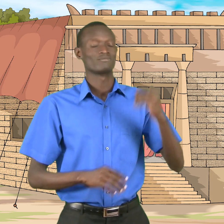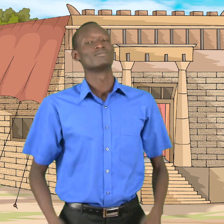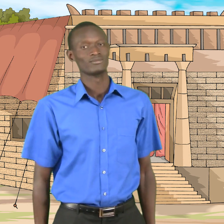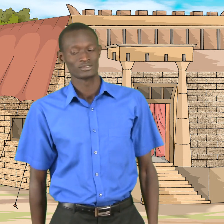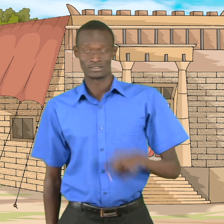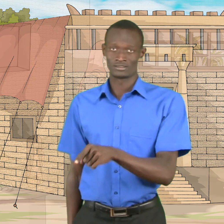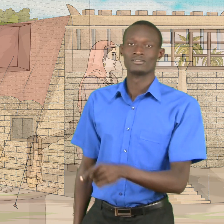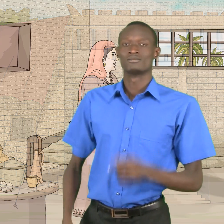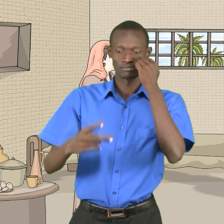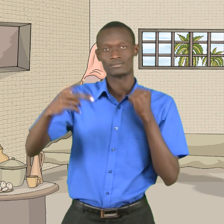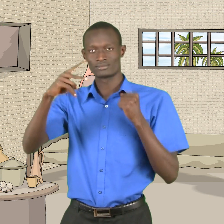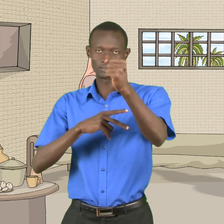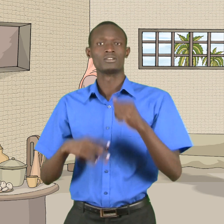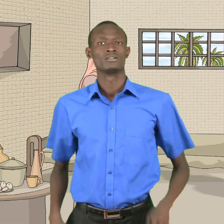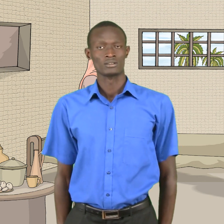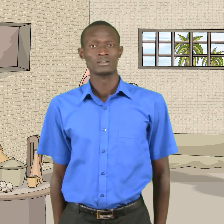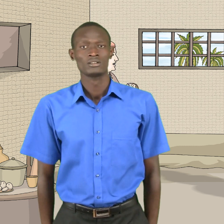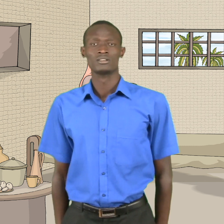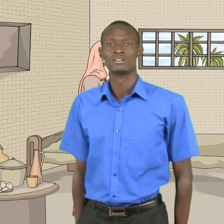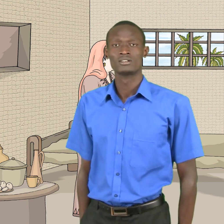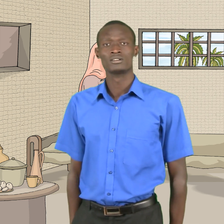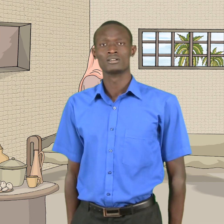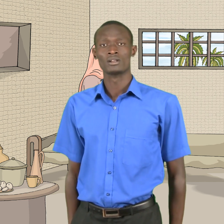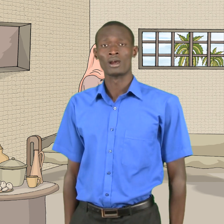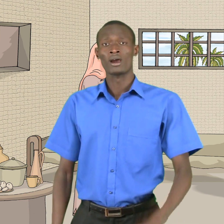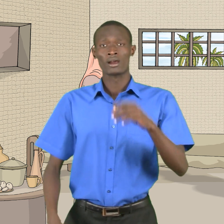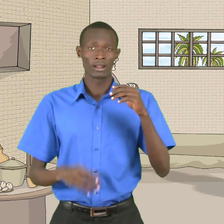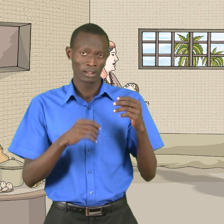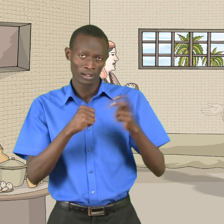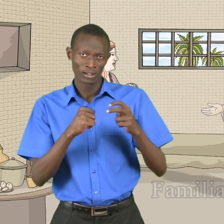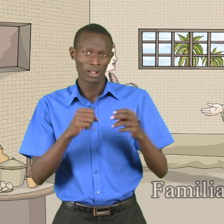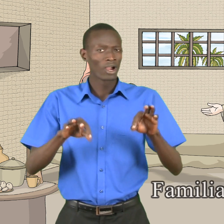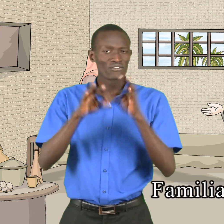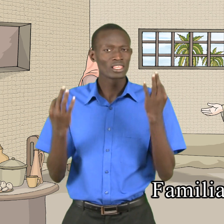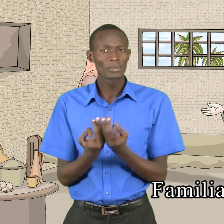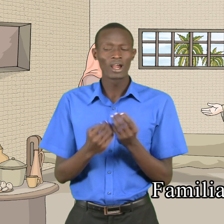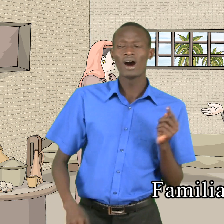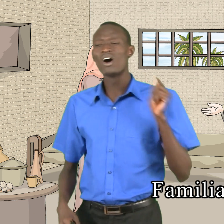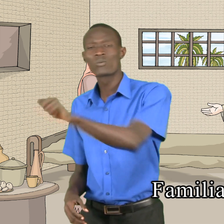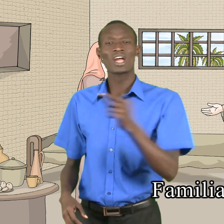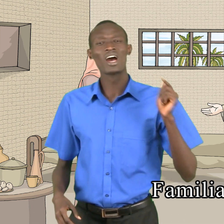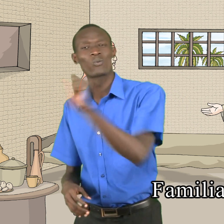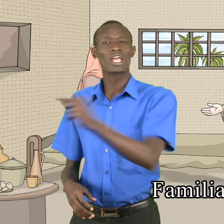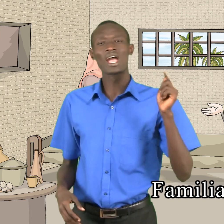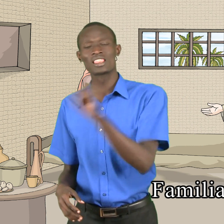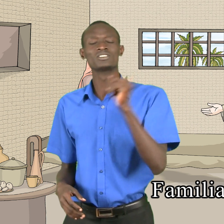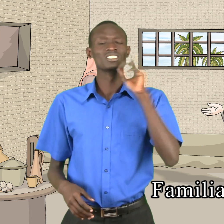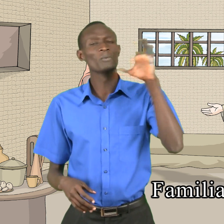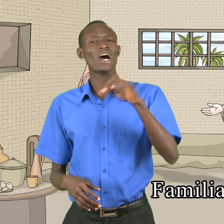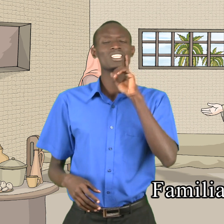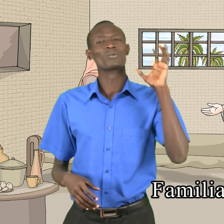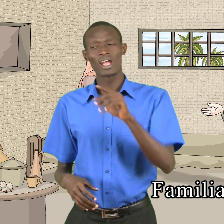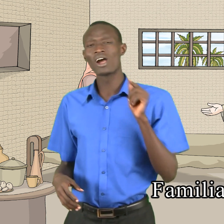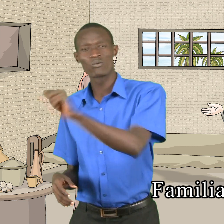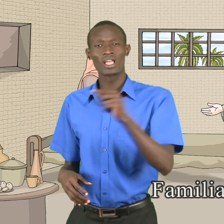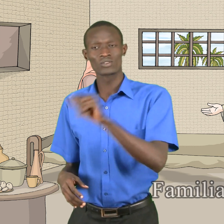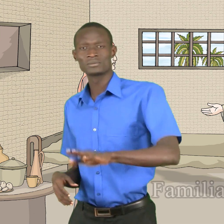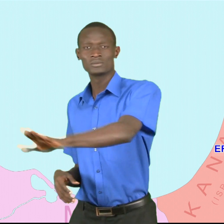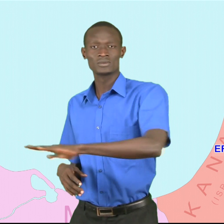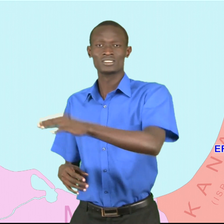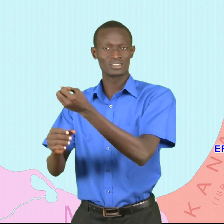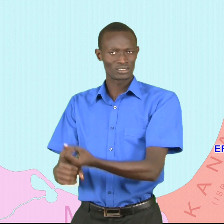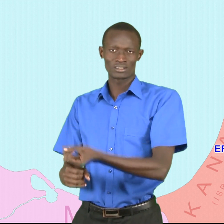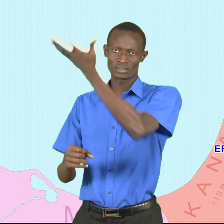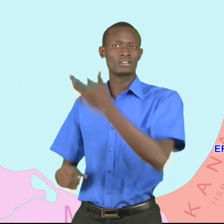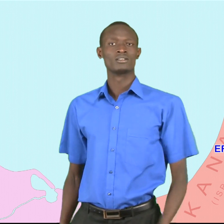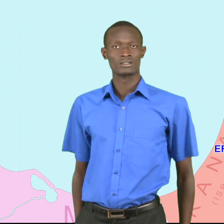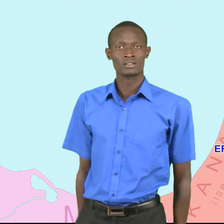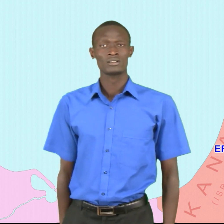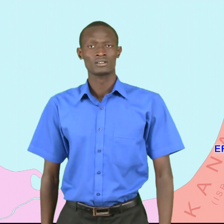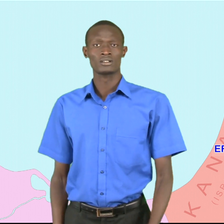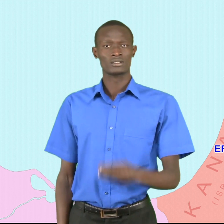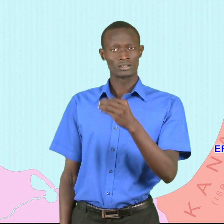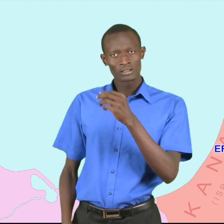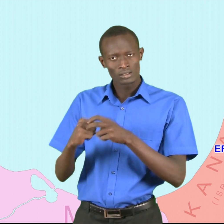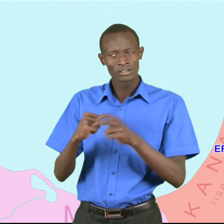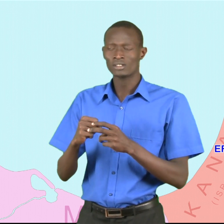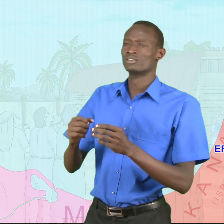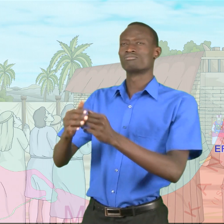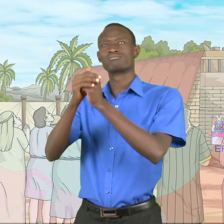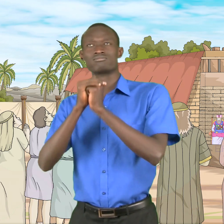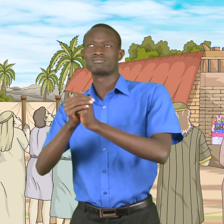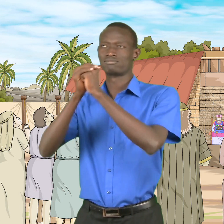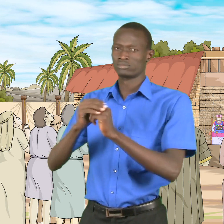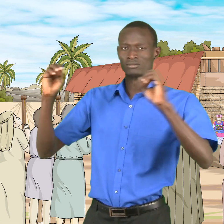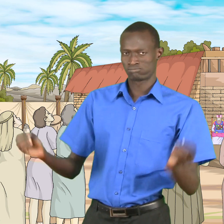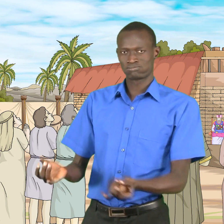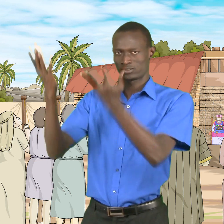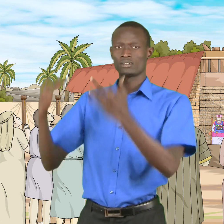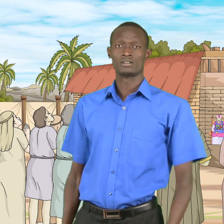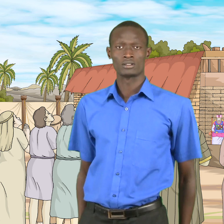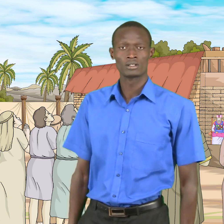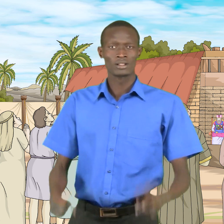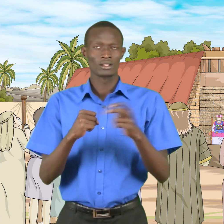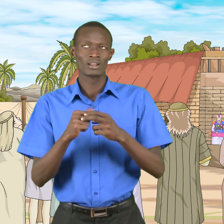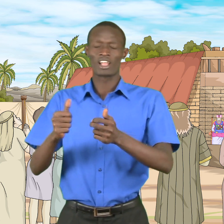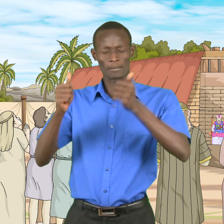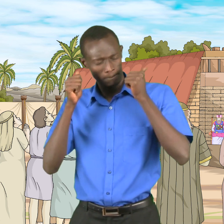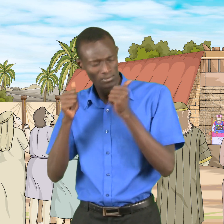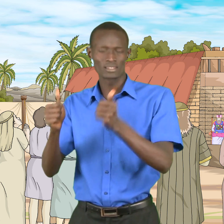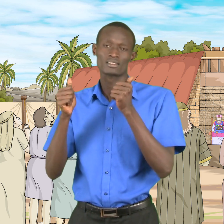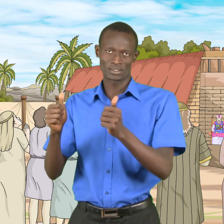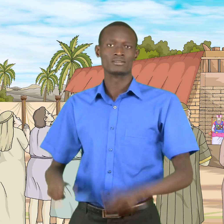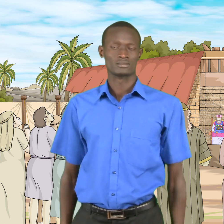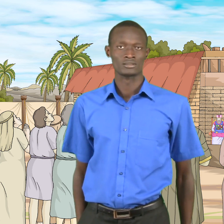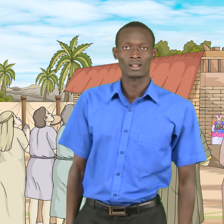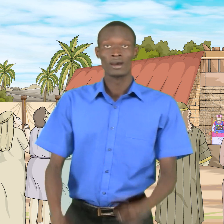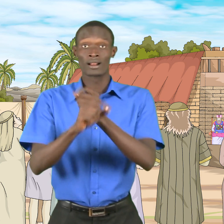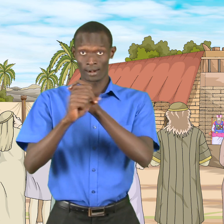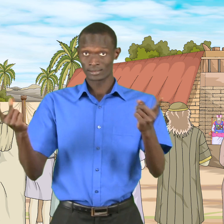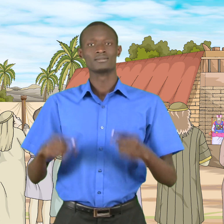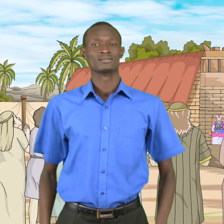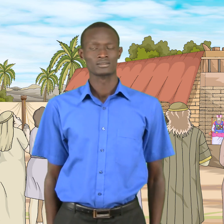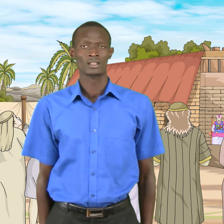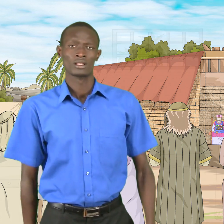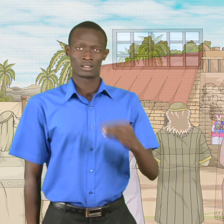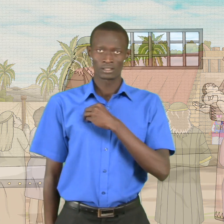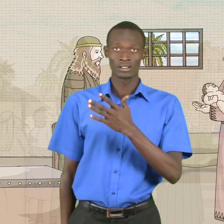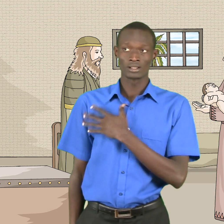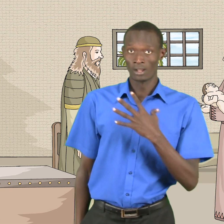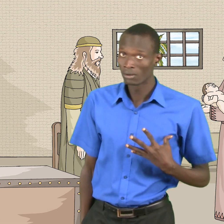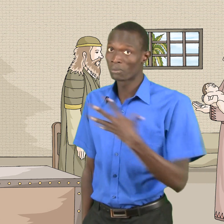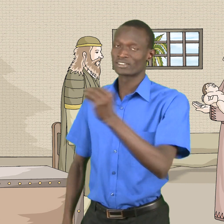Then Elkanah and all his house went up to make the annual sacrifice to the LORD and to fulfill his vow, but Hannah did not go.